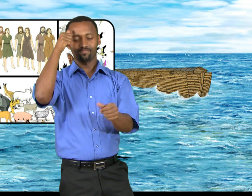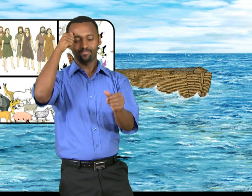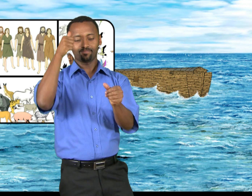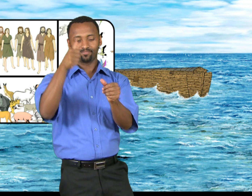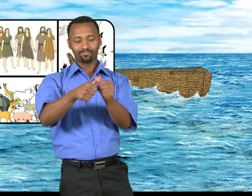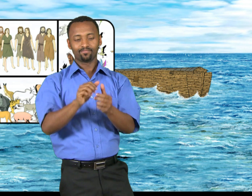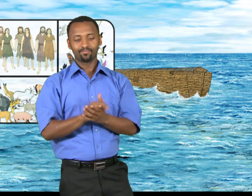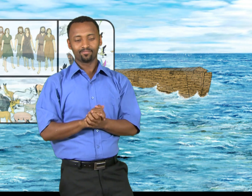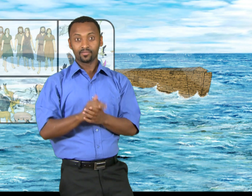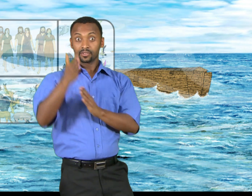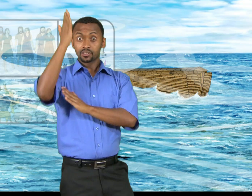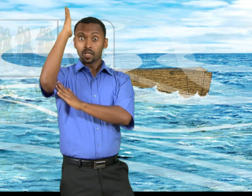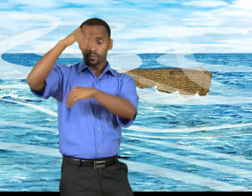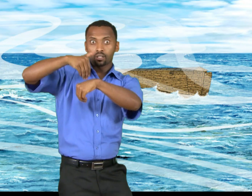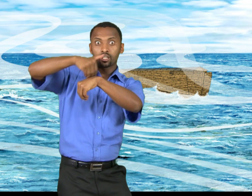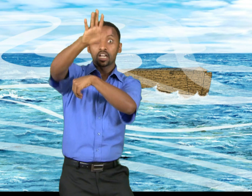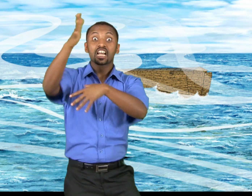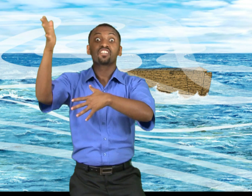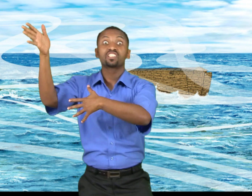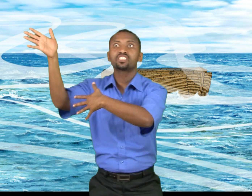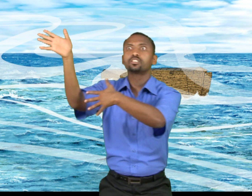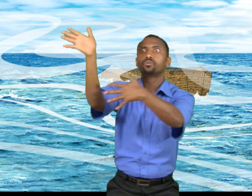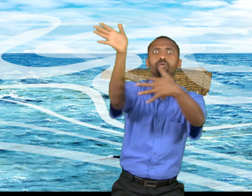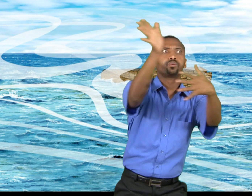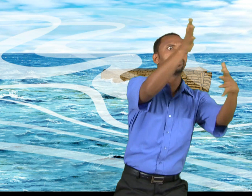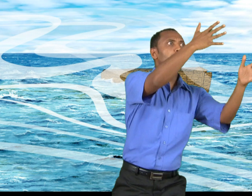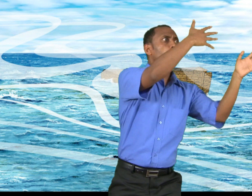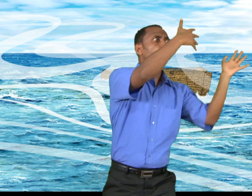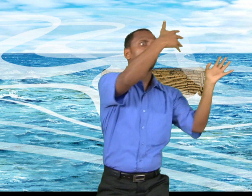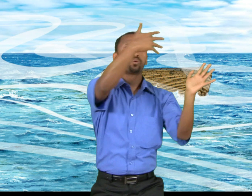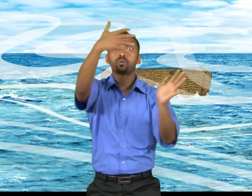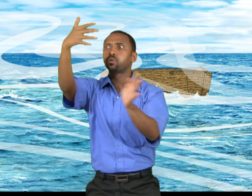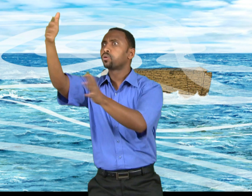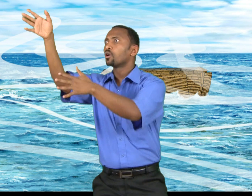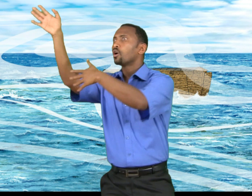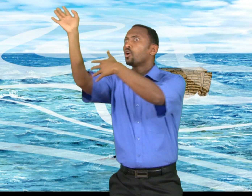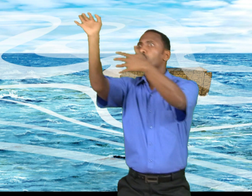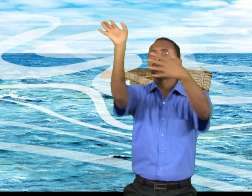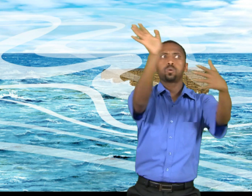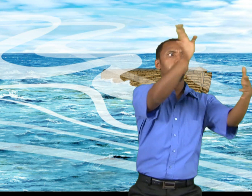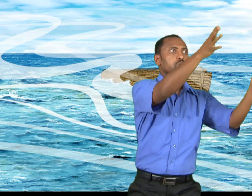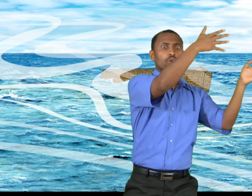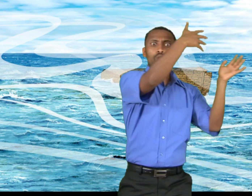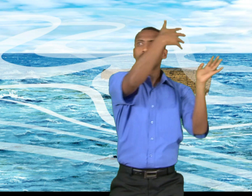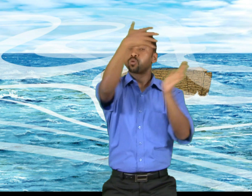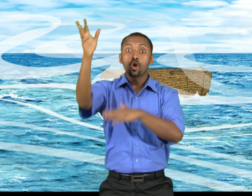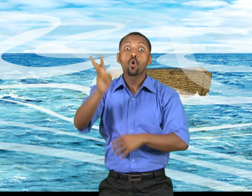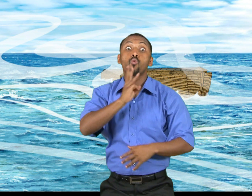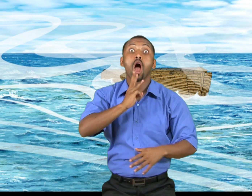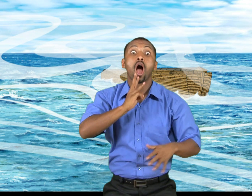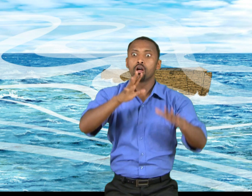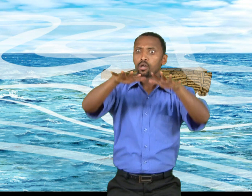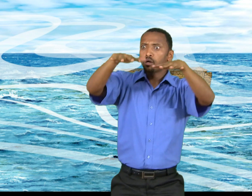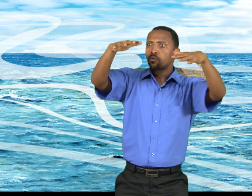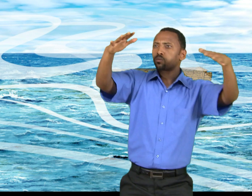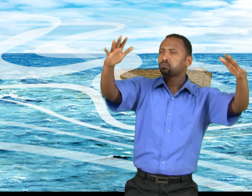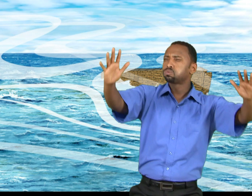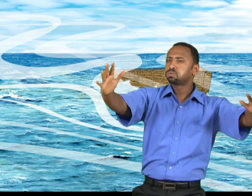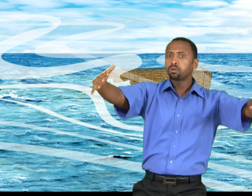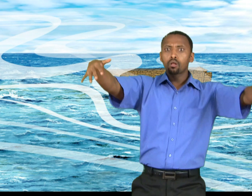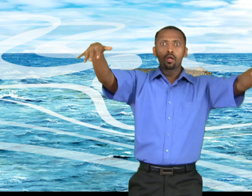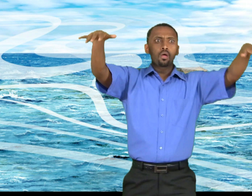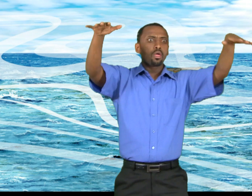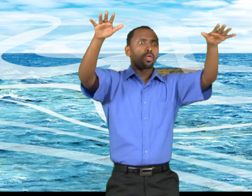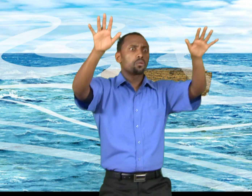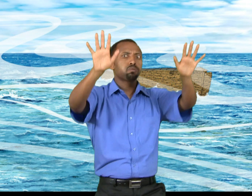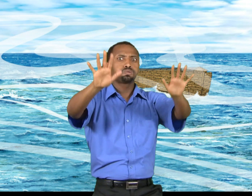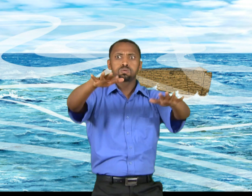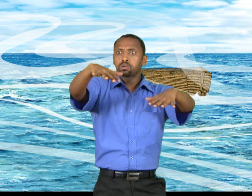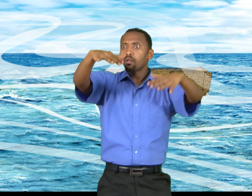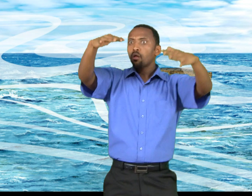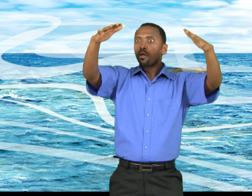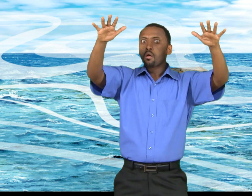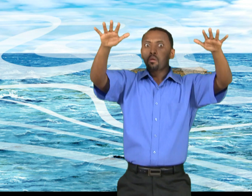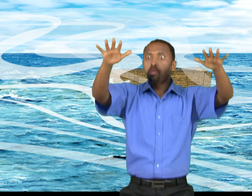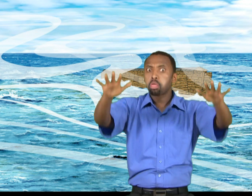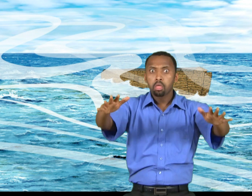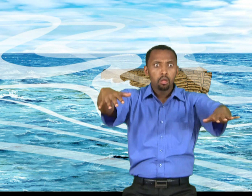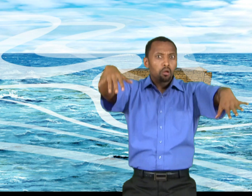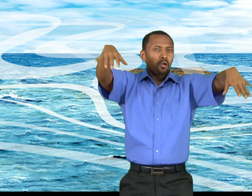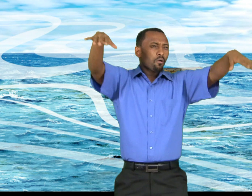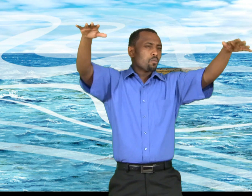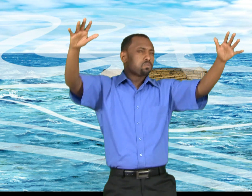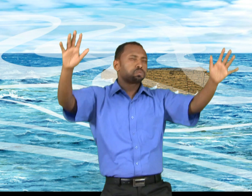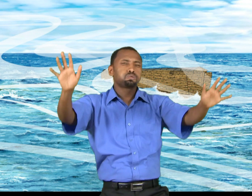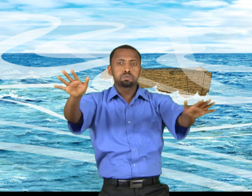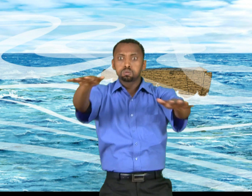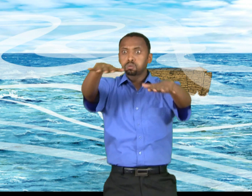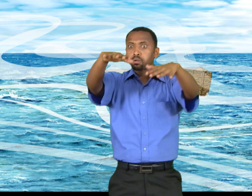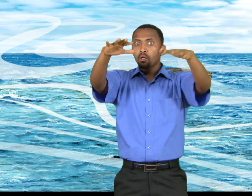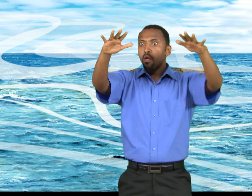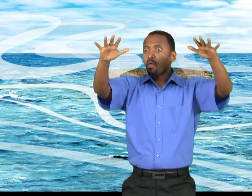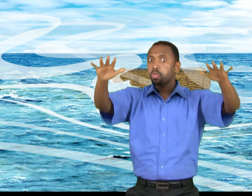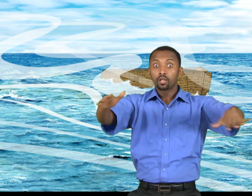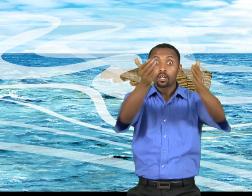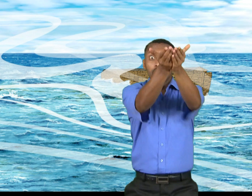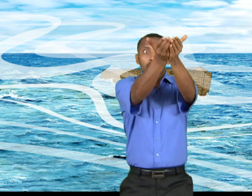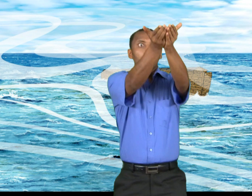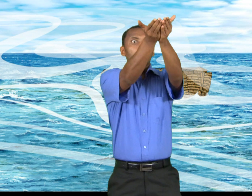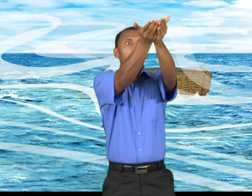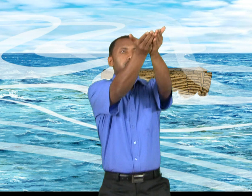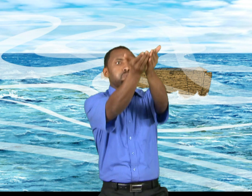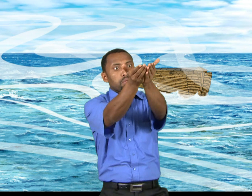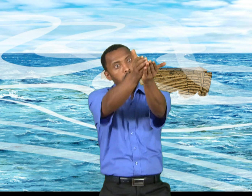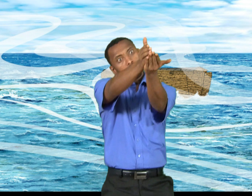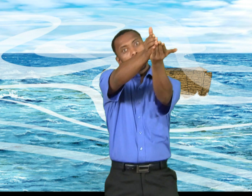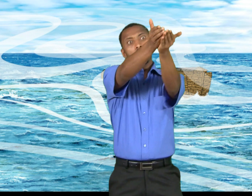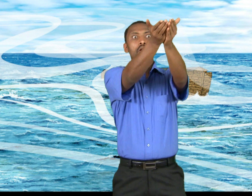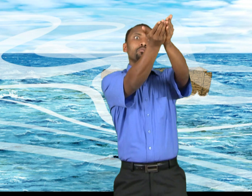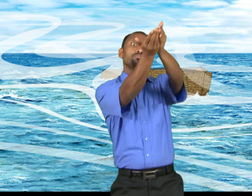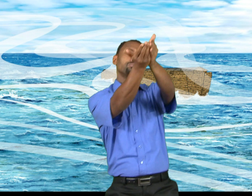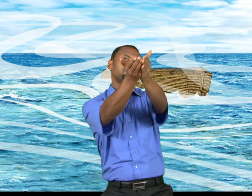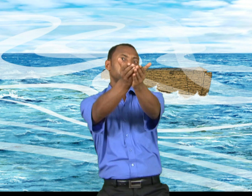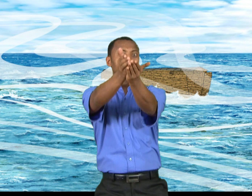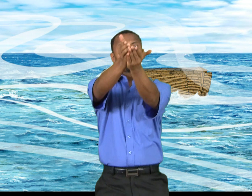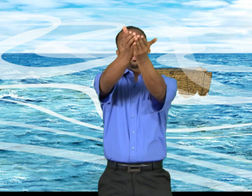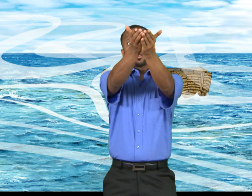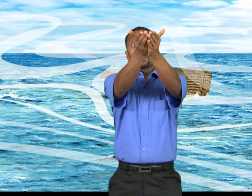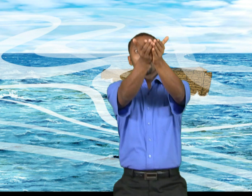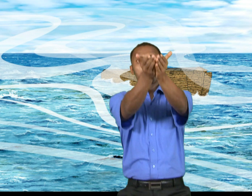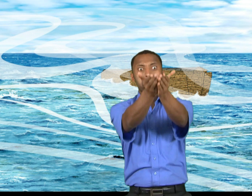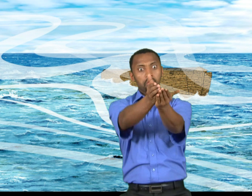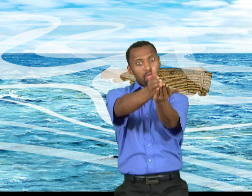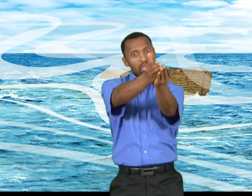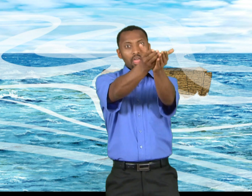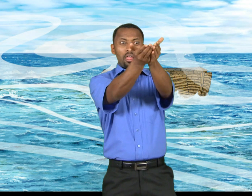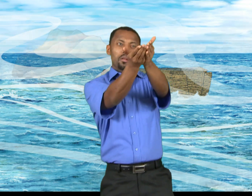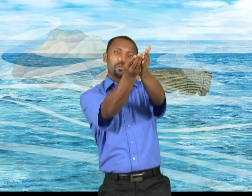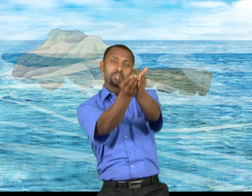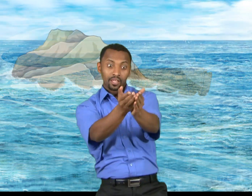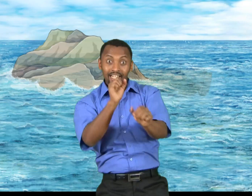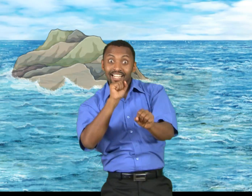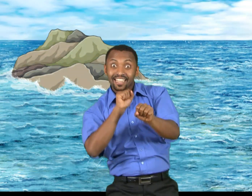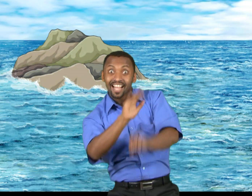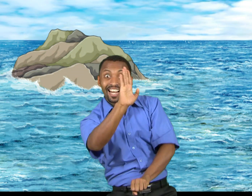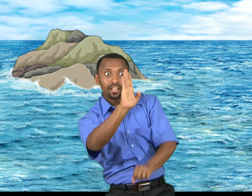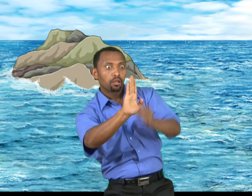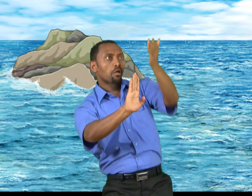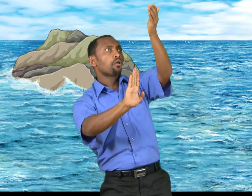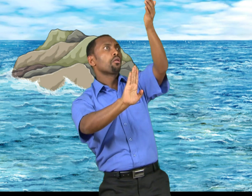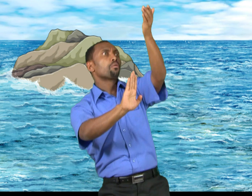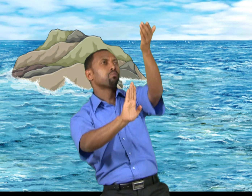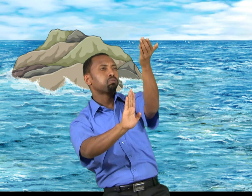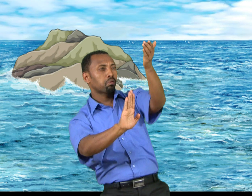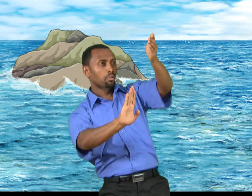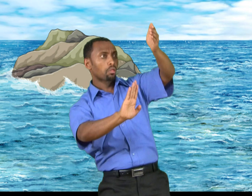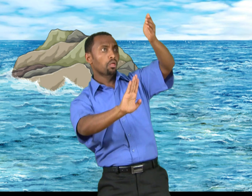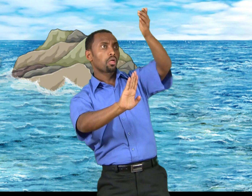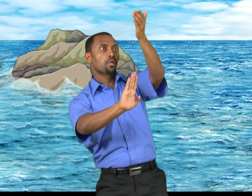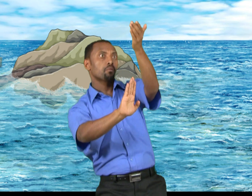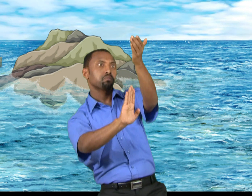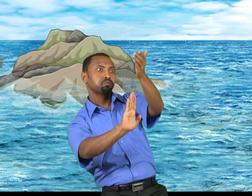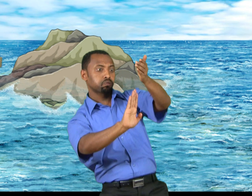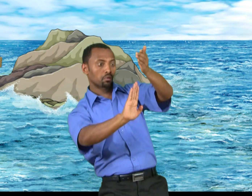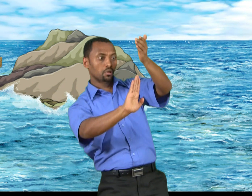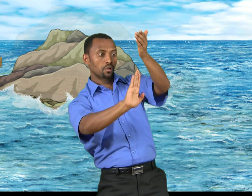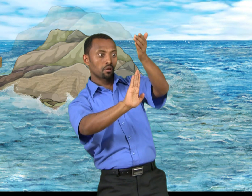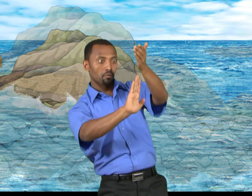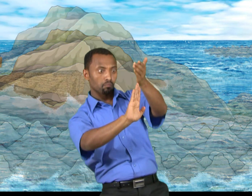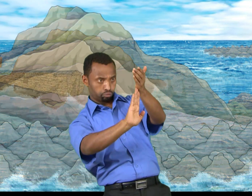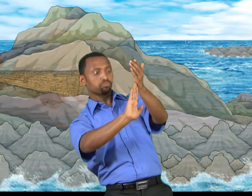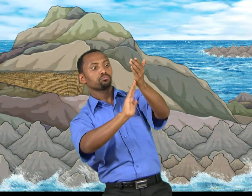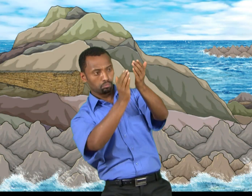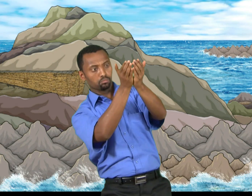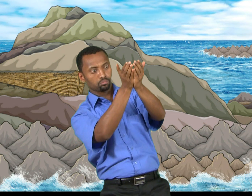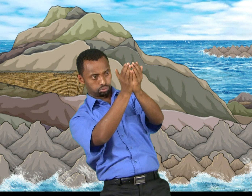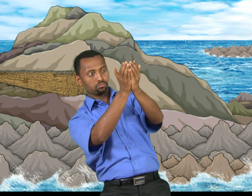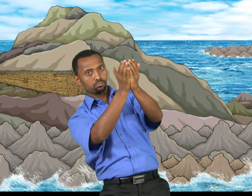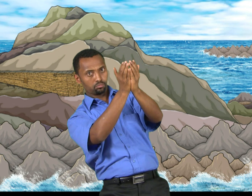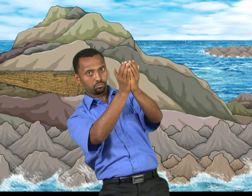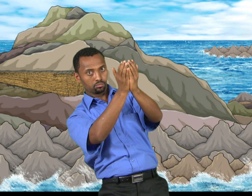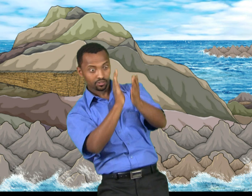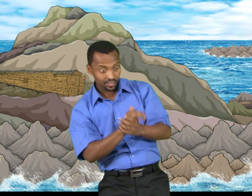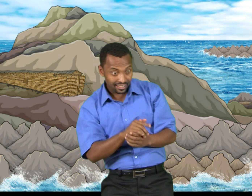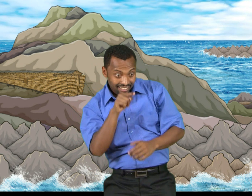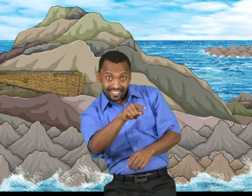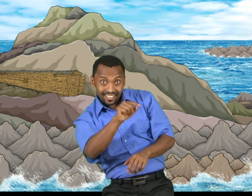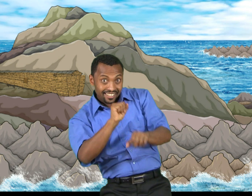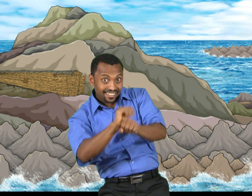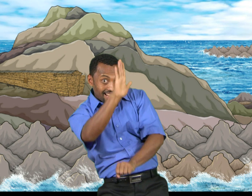And God sent a wind over the earth, and the waters began to subside. The springs of the deep and the floodgates of the heavens were closed, and the rain from the sky was restrained. The waters receded steadily from the earth, and after 150 days the waters had gone down.